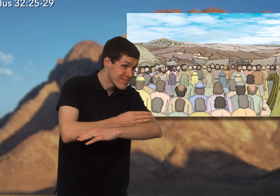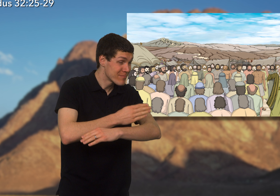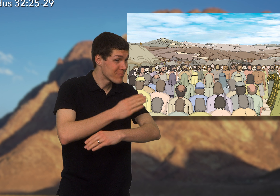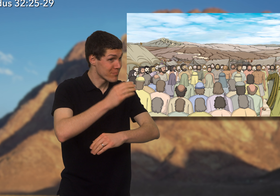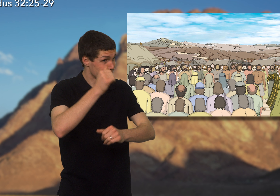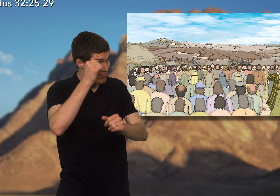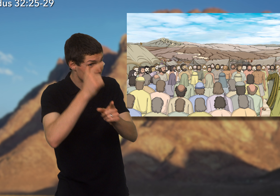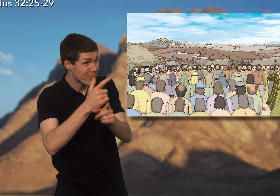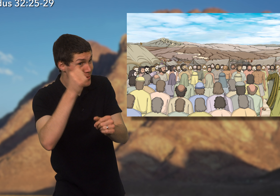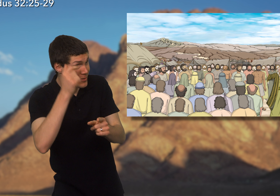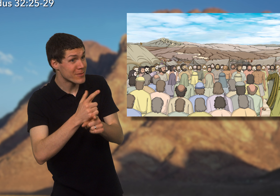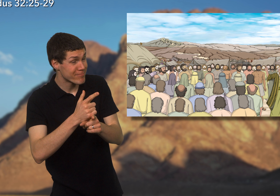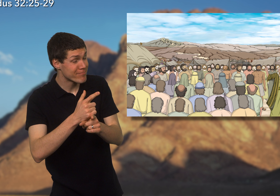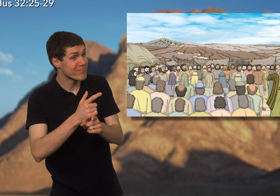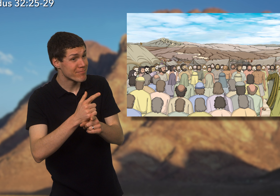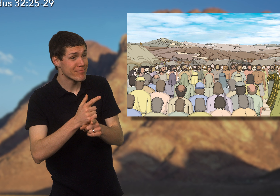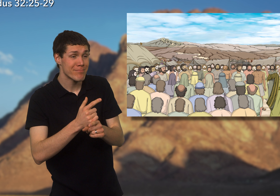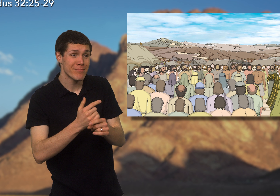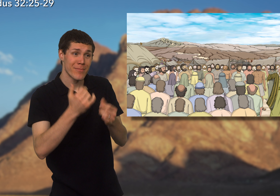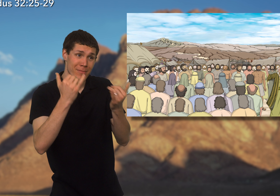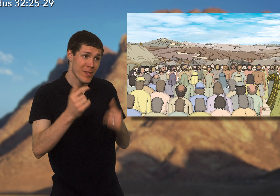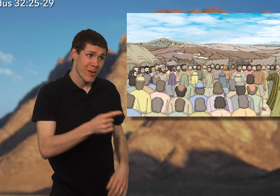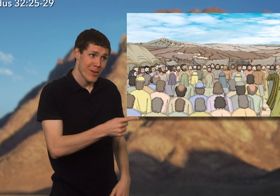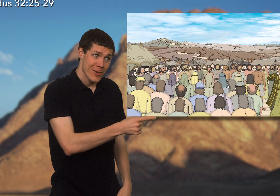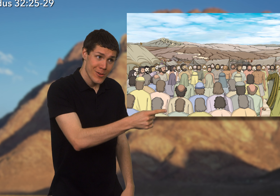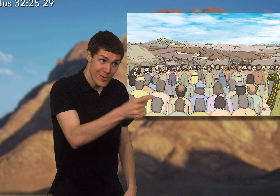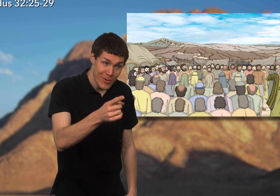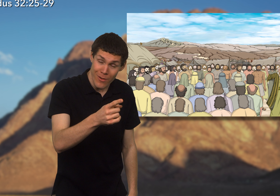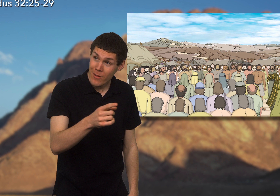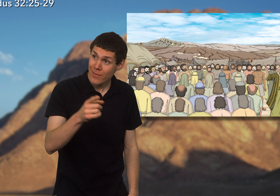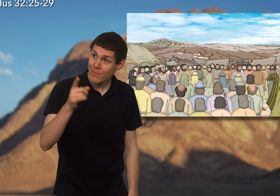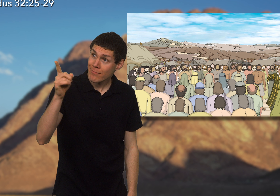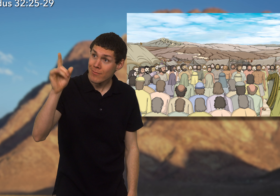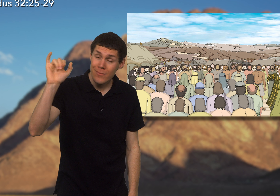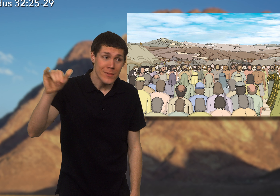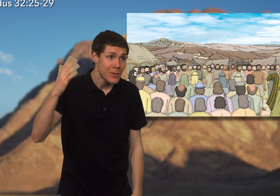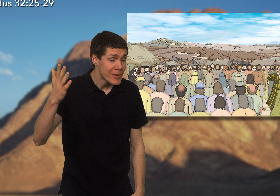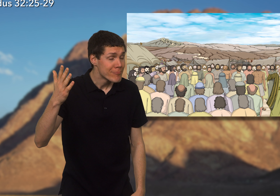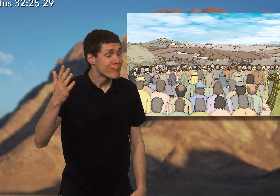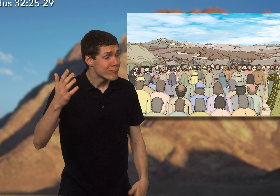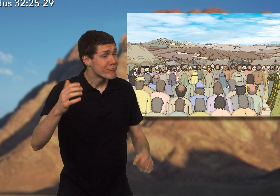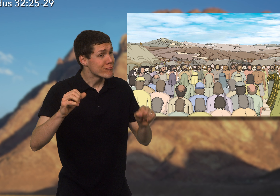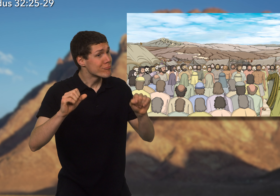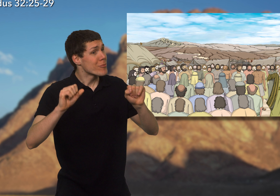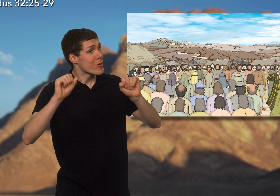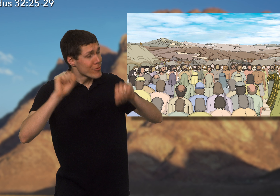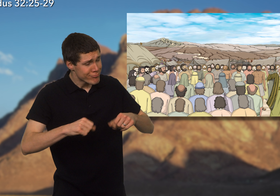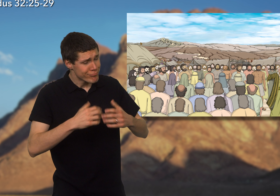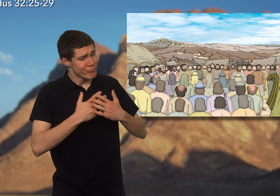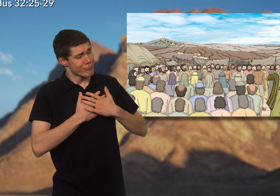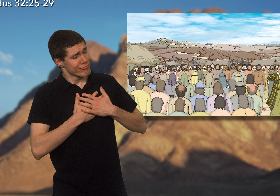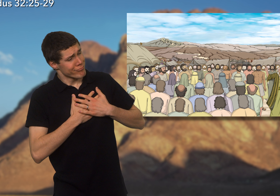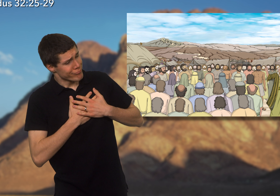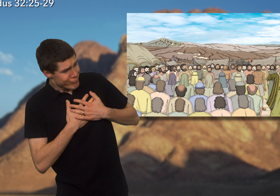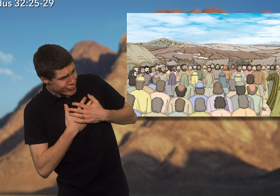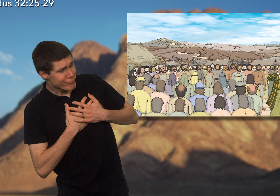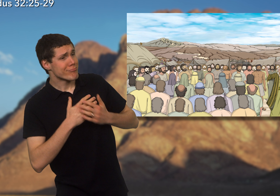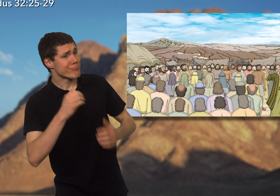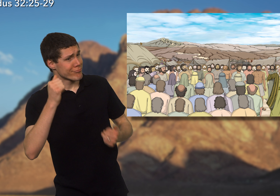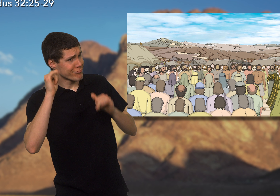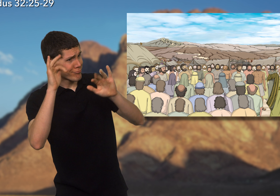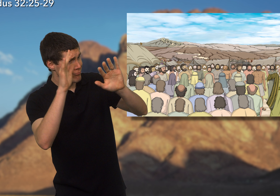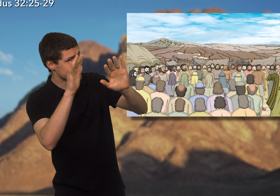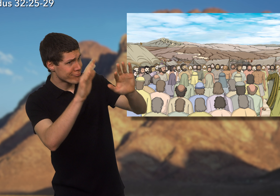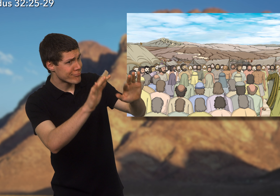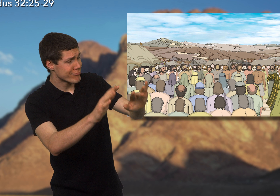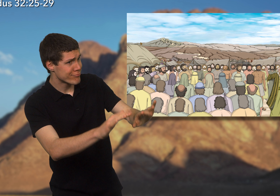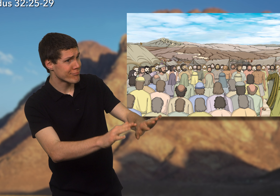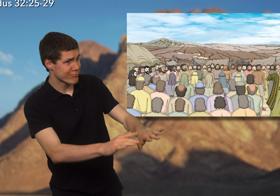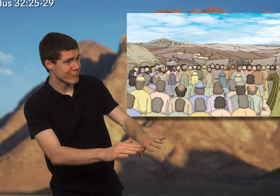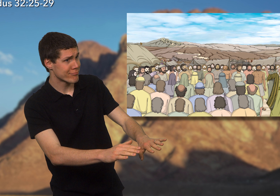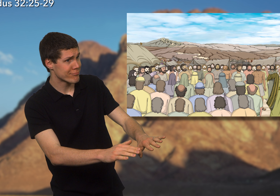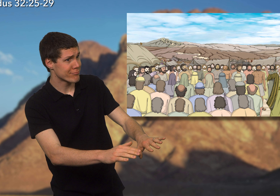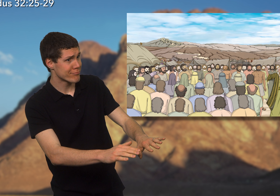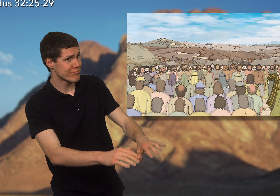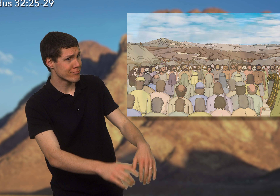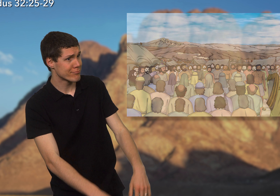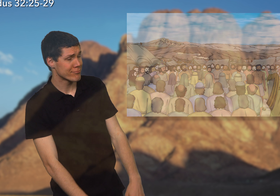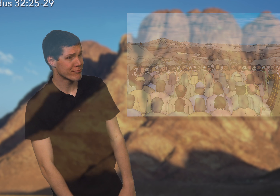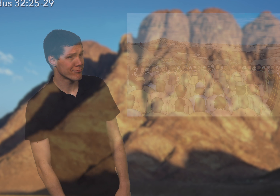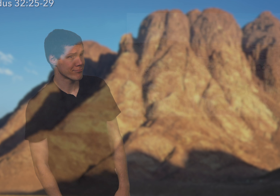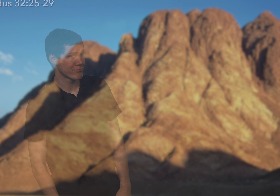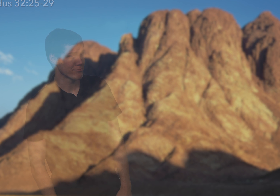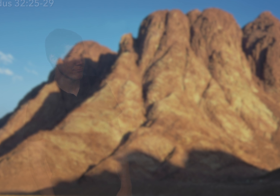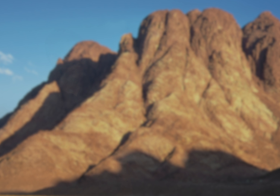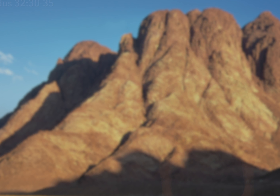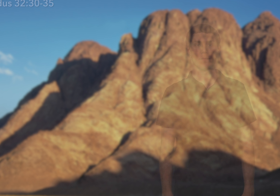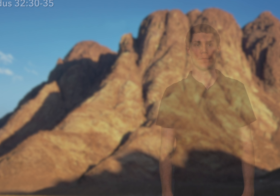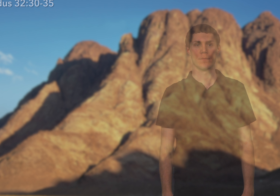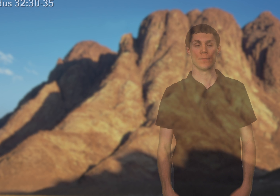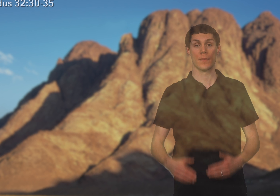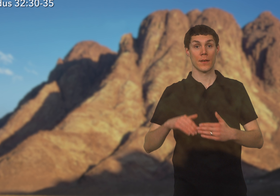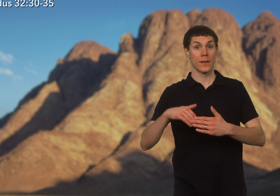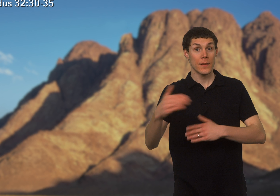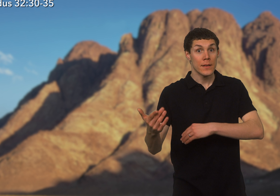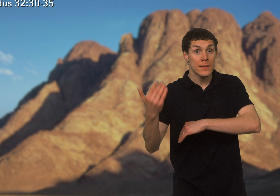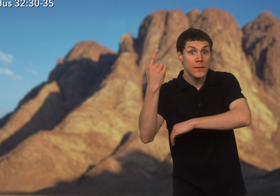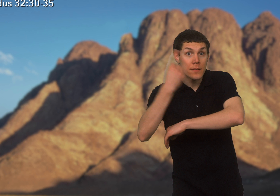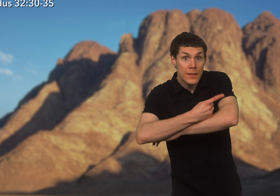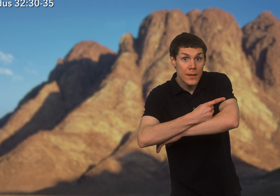so the LORD has bestowed a blessing on you this day.”